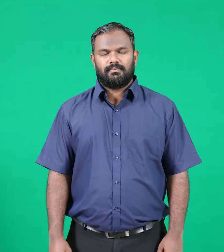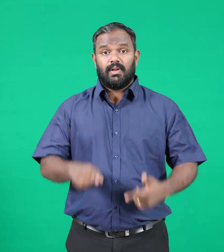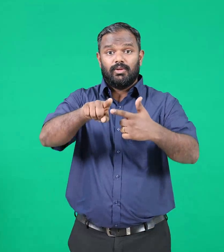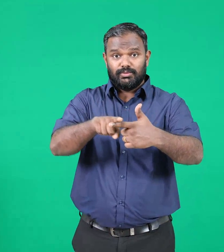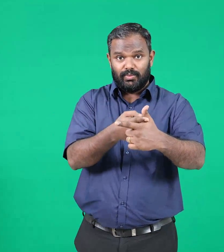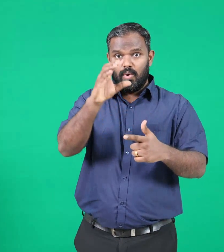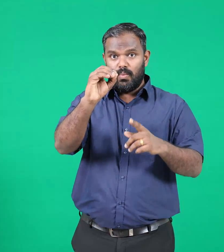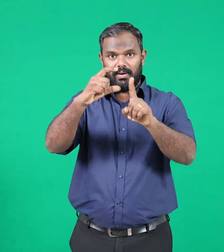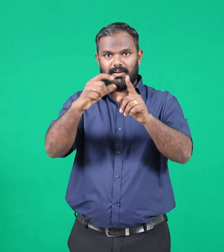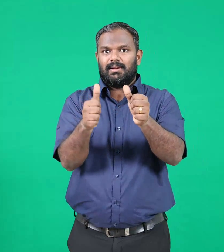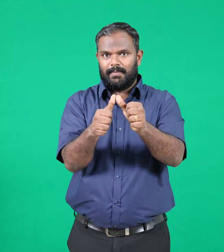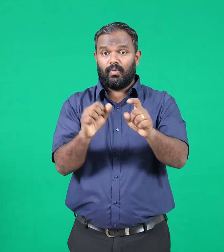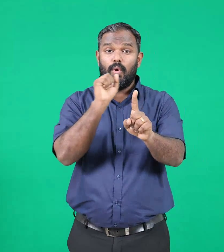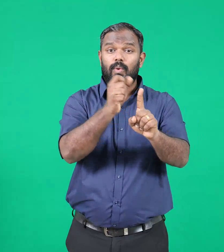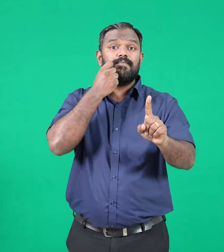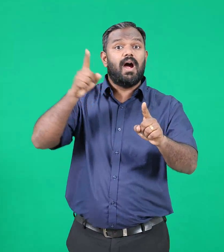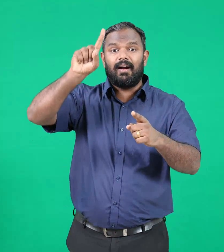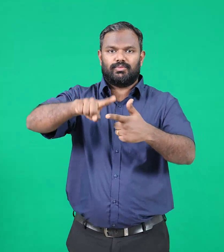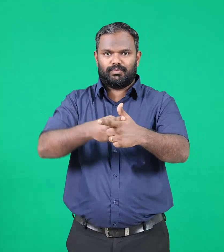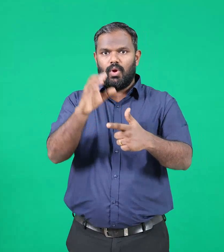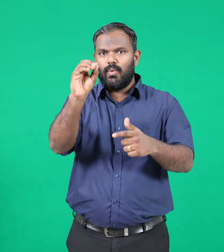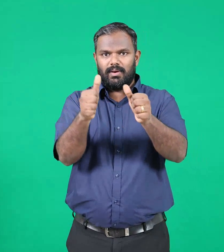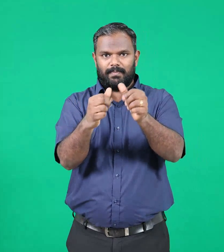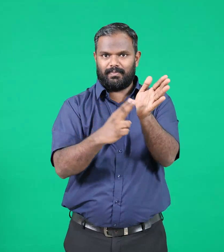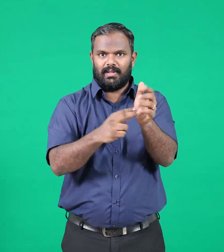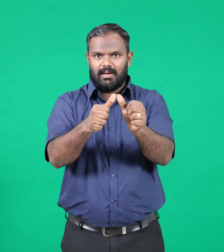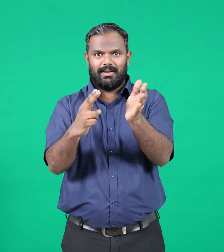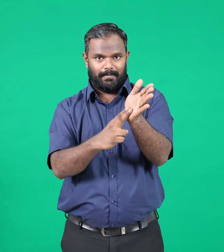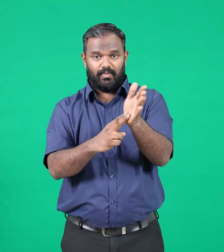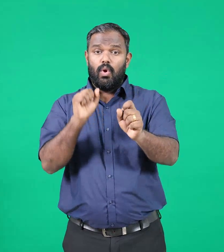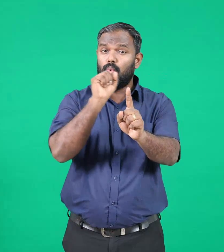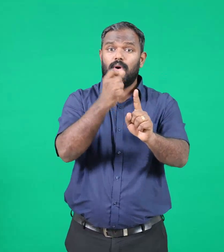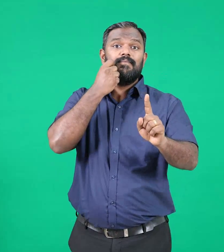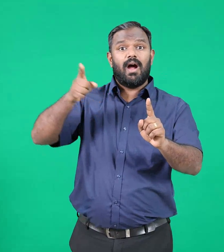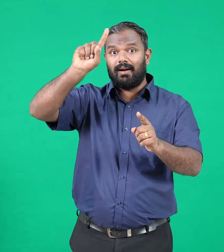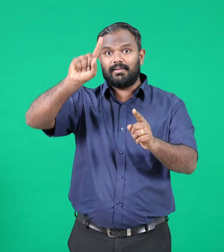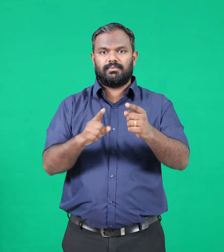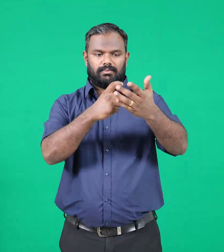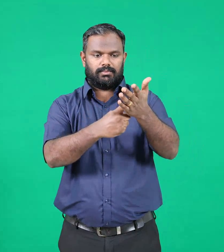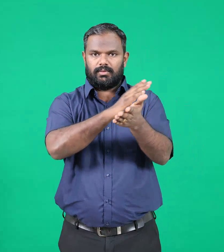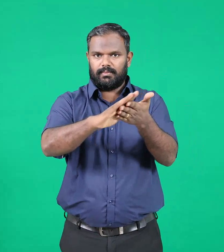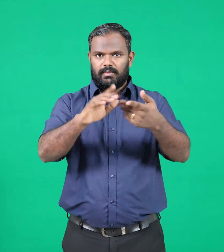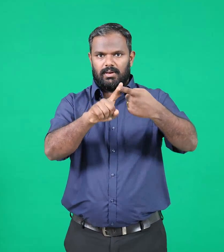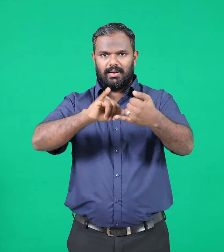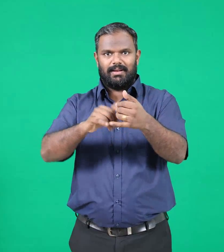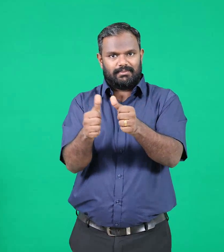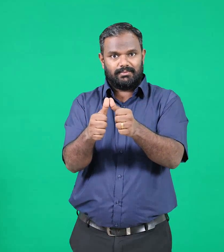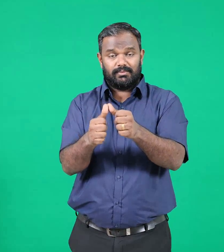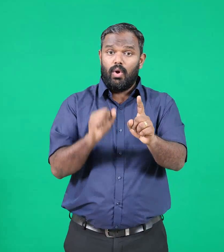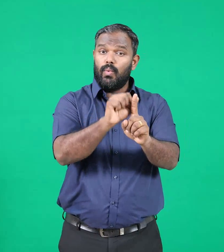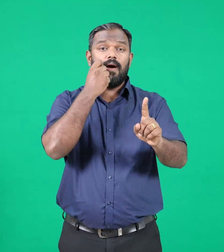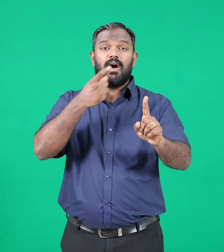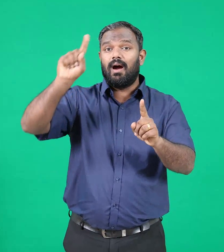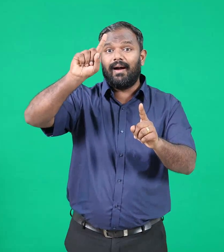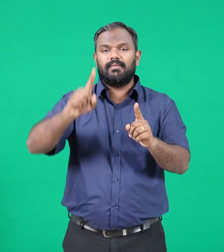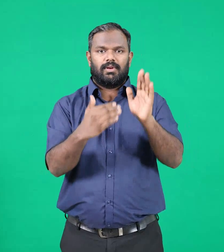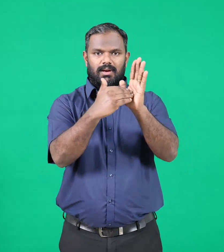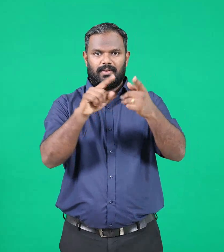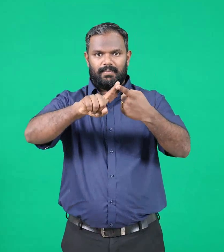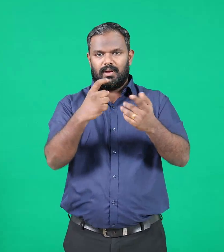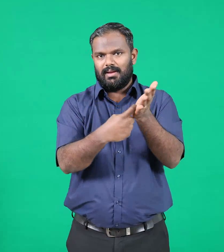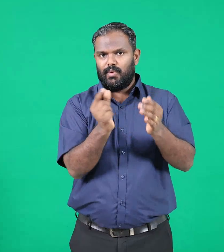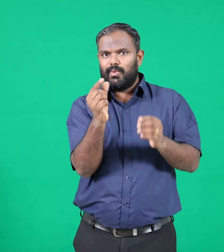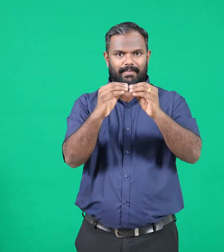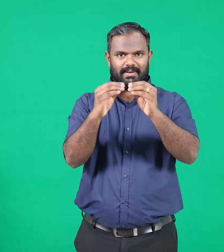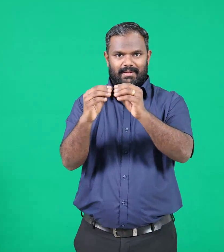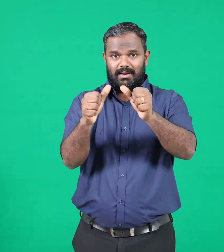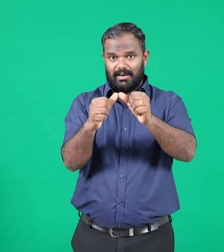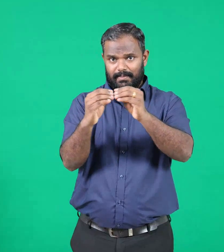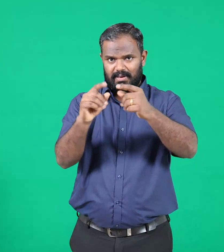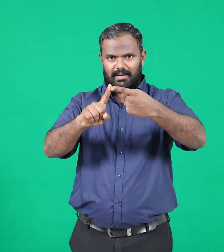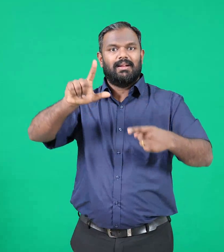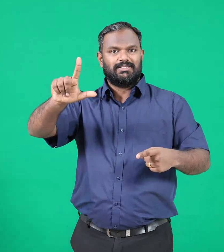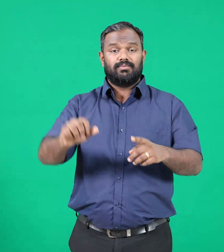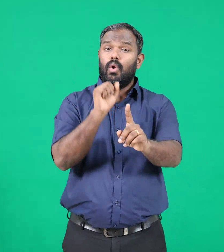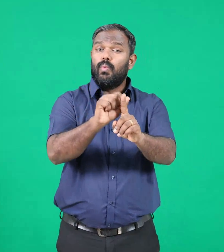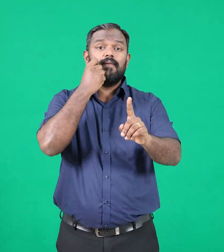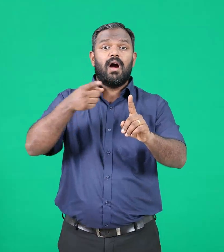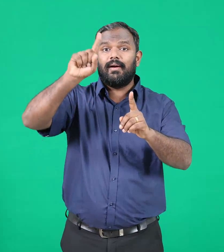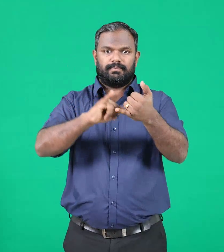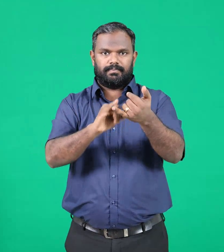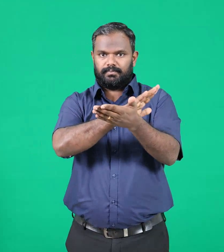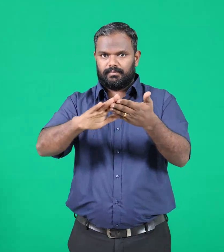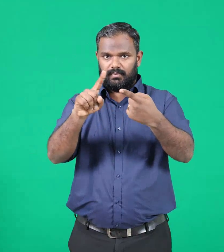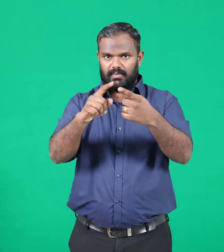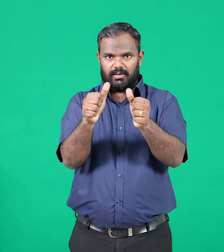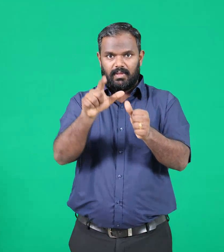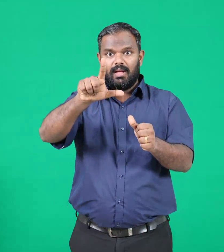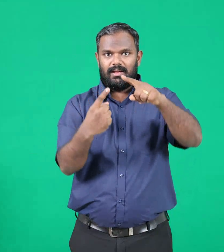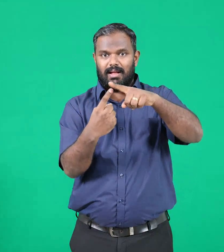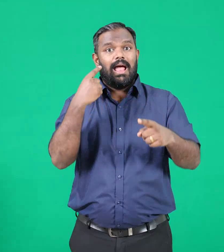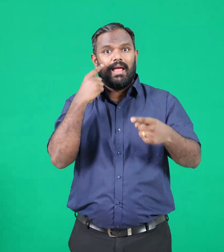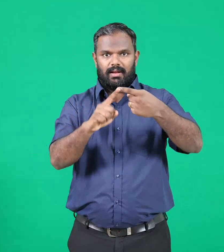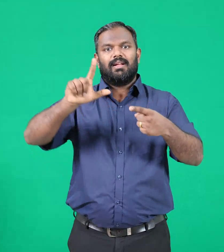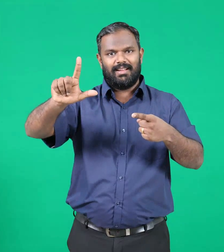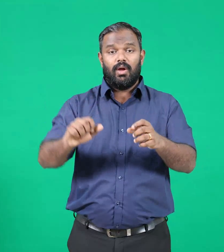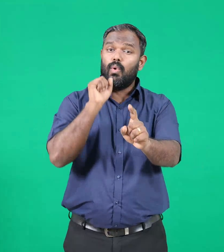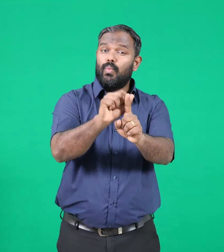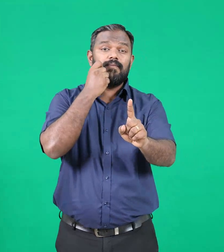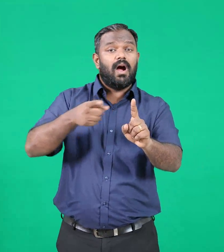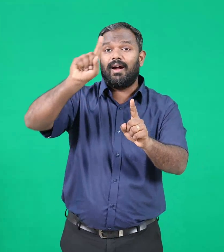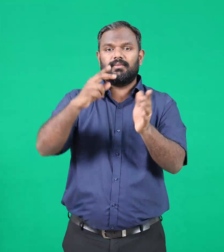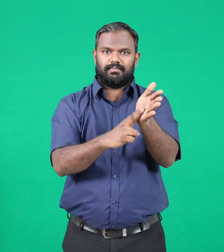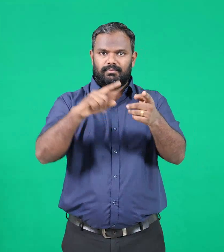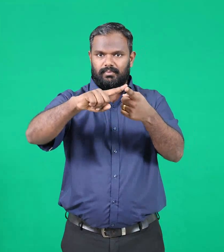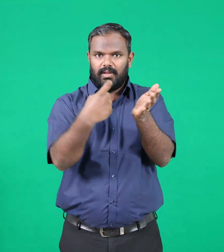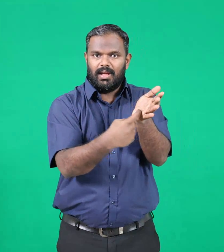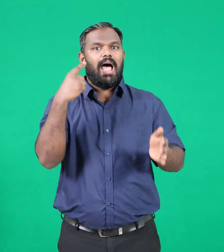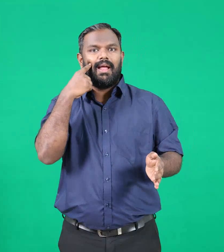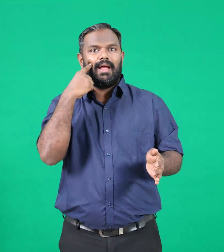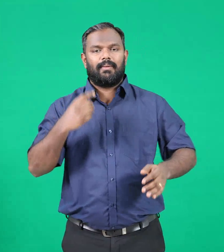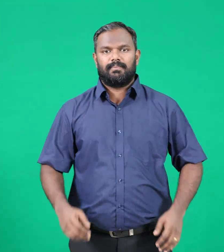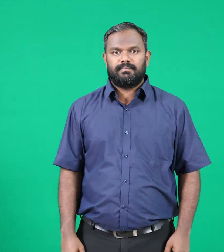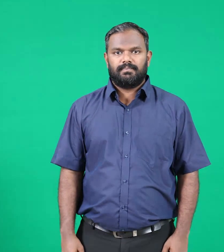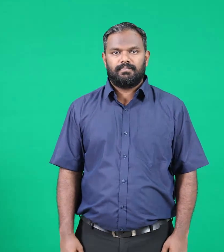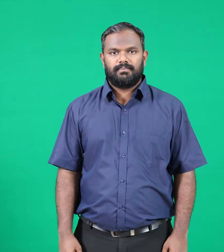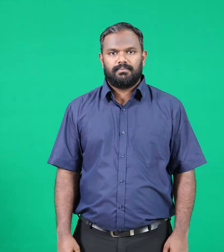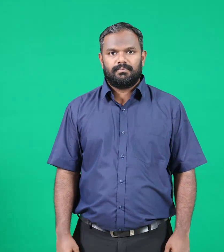the son of Joanan, the son of Rhesa, the son of Zerubbabel, the son of Shealtiel, the son of Neri,